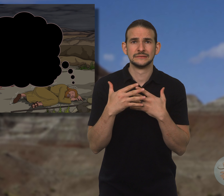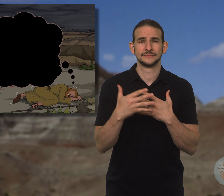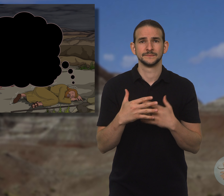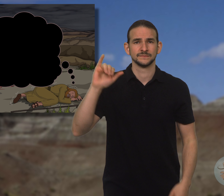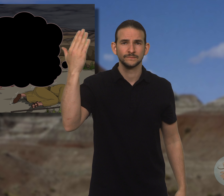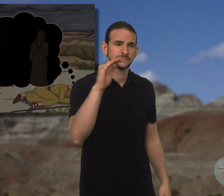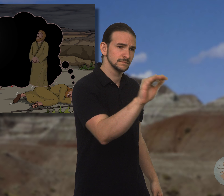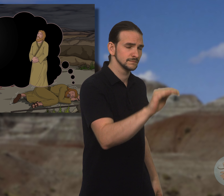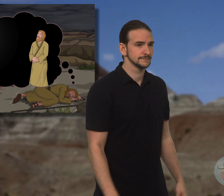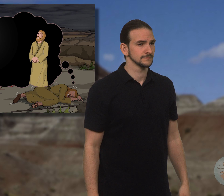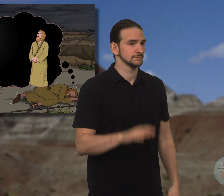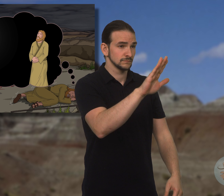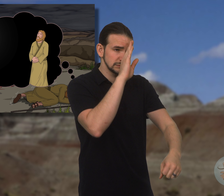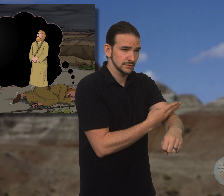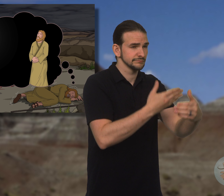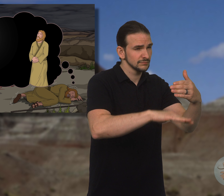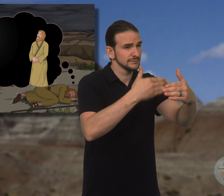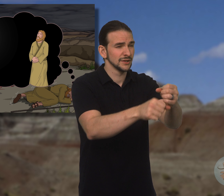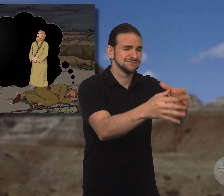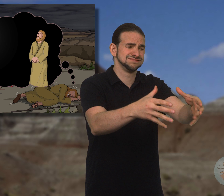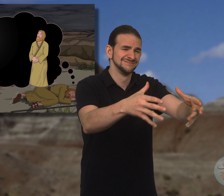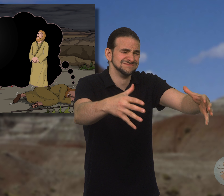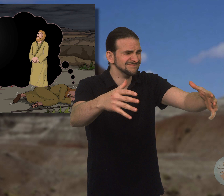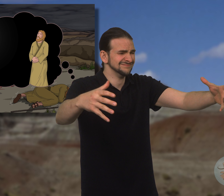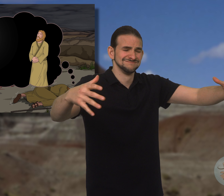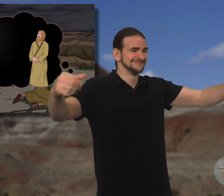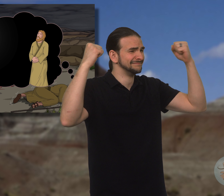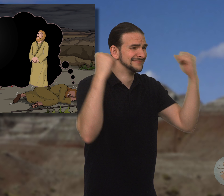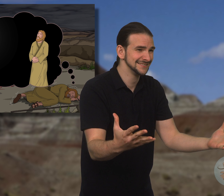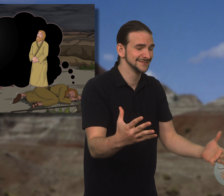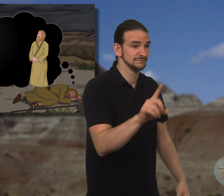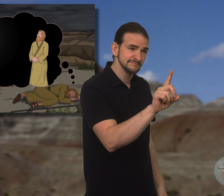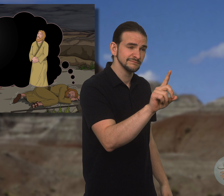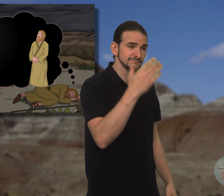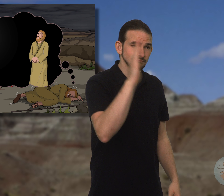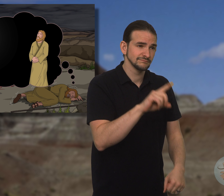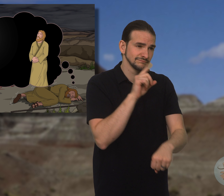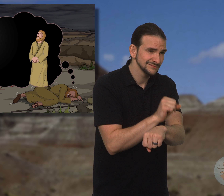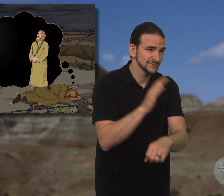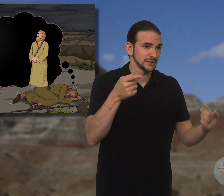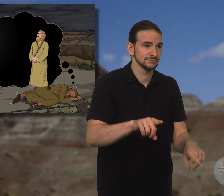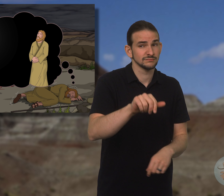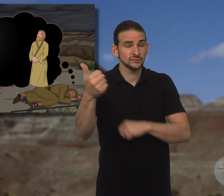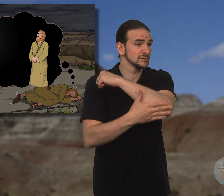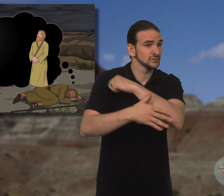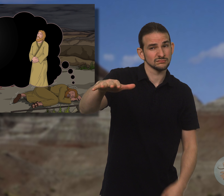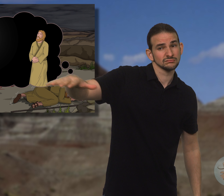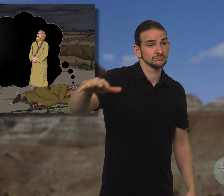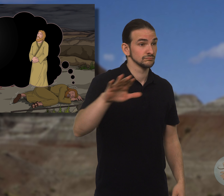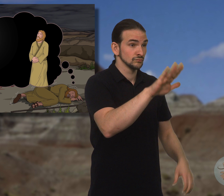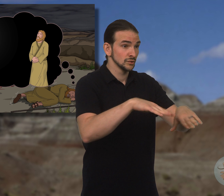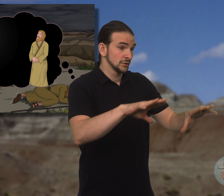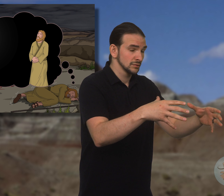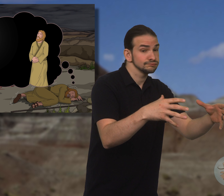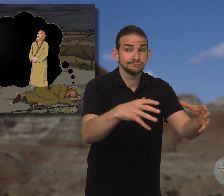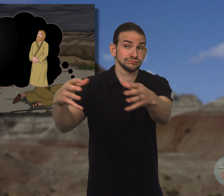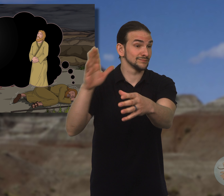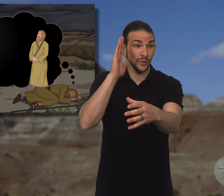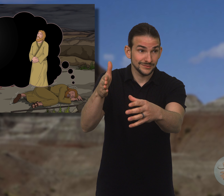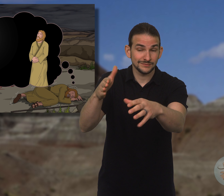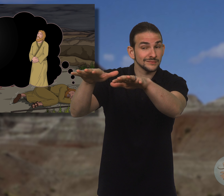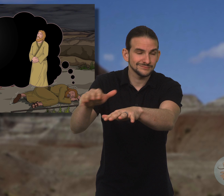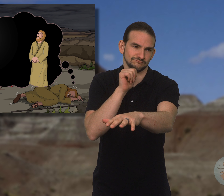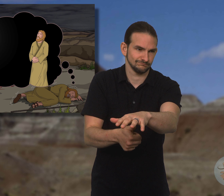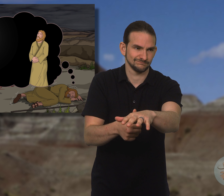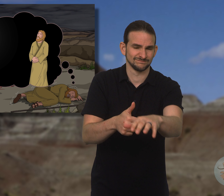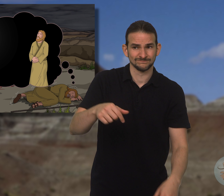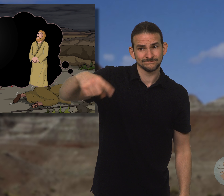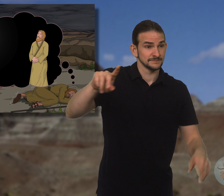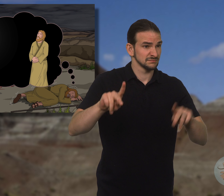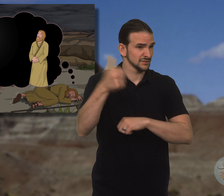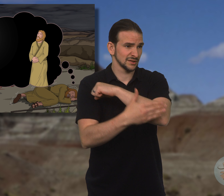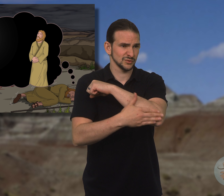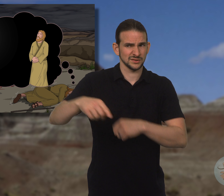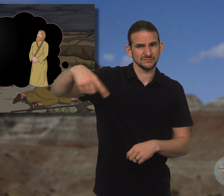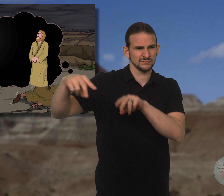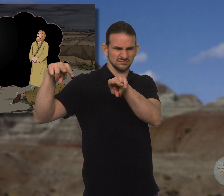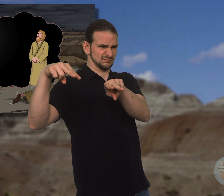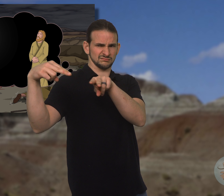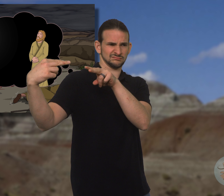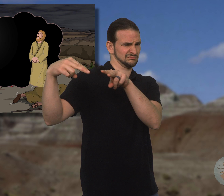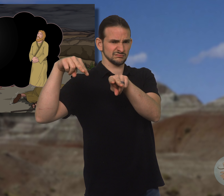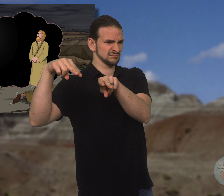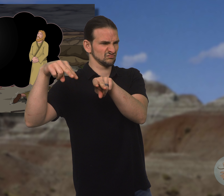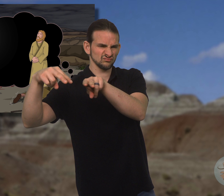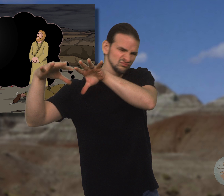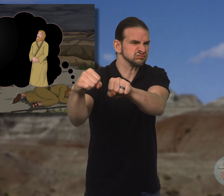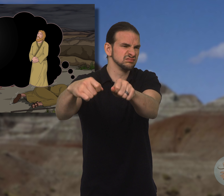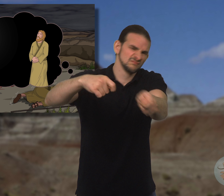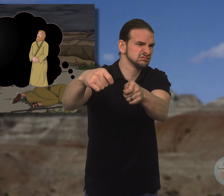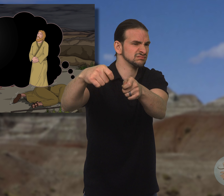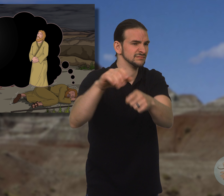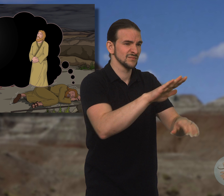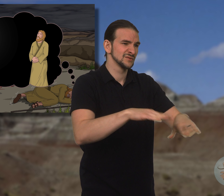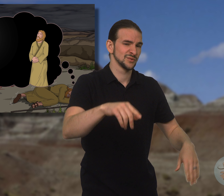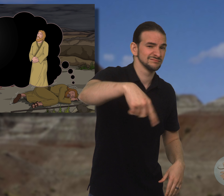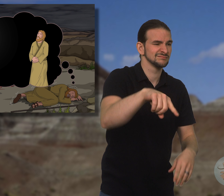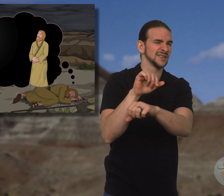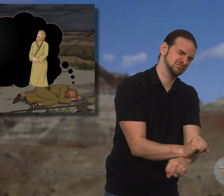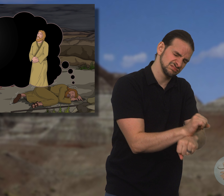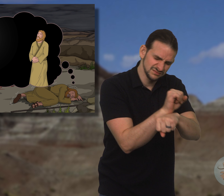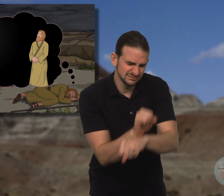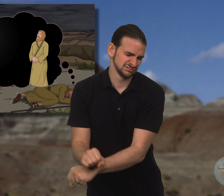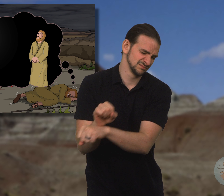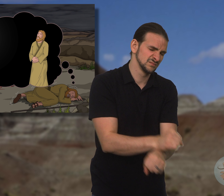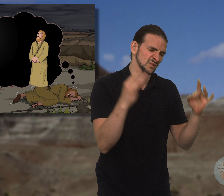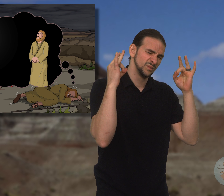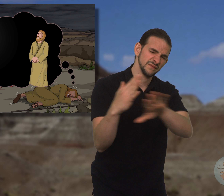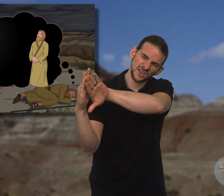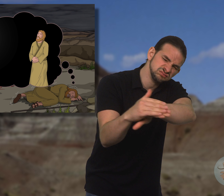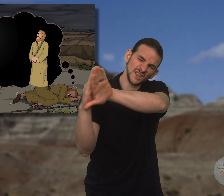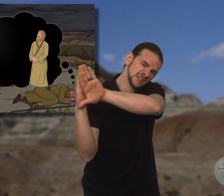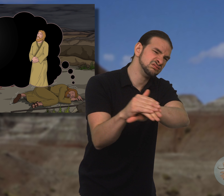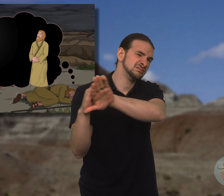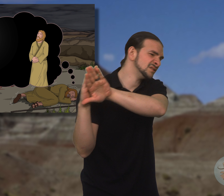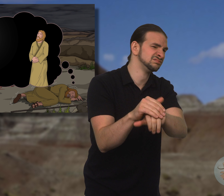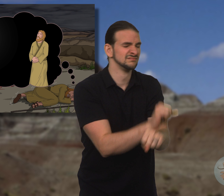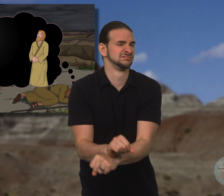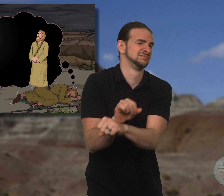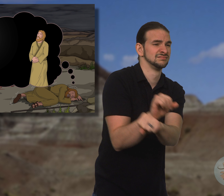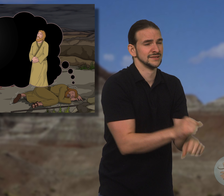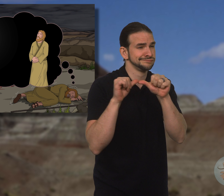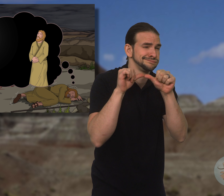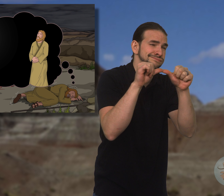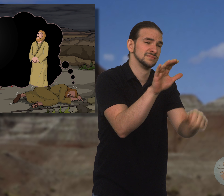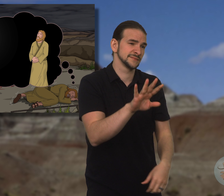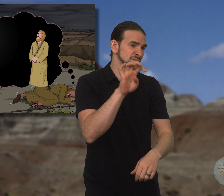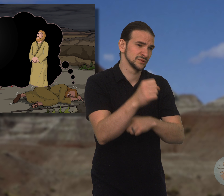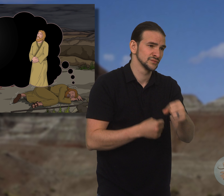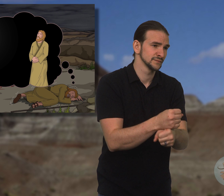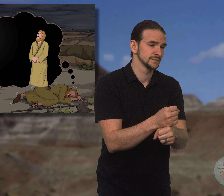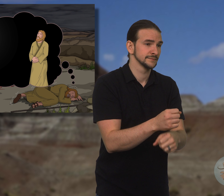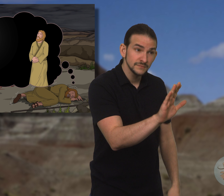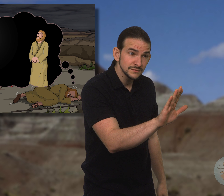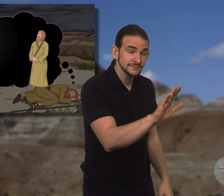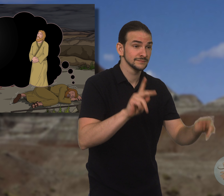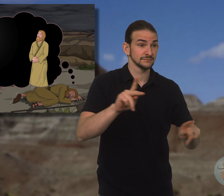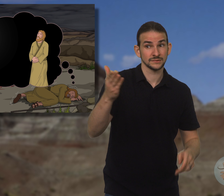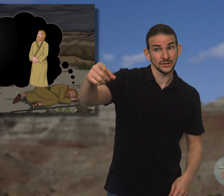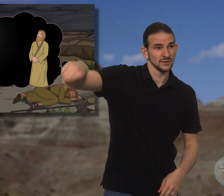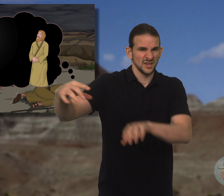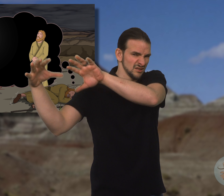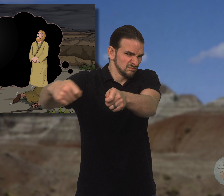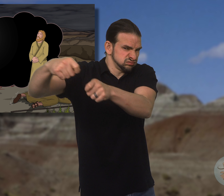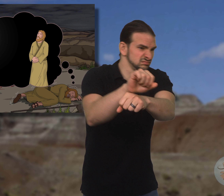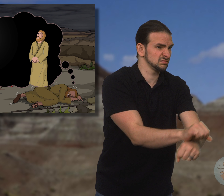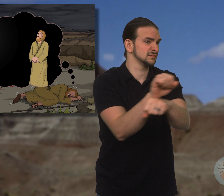Then the LORD said to Abram, “Know for certain that your descendants will be strangers in a land that is not their own, and they will be enslaved and mistreated four hundred years.